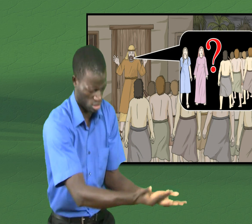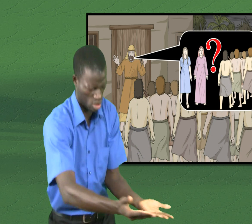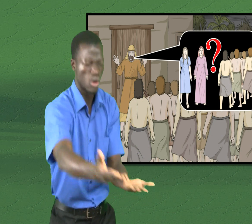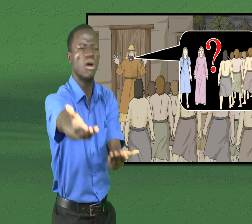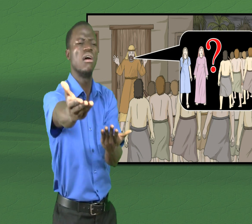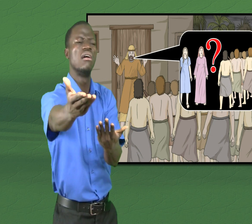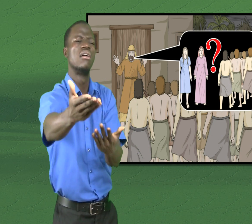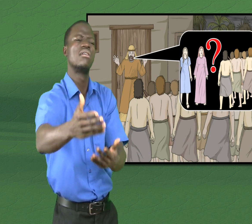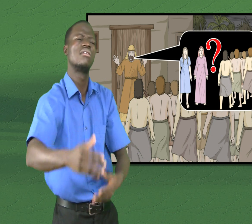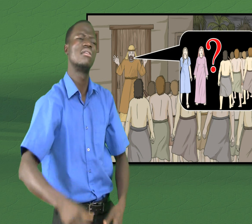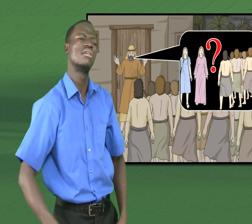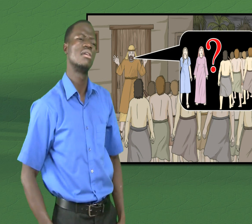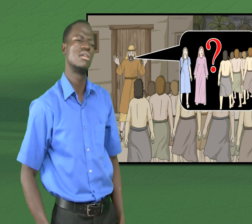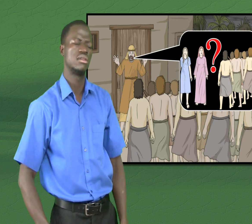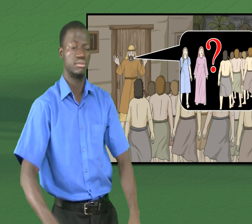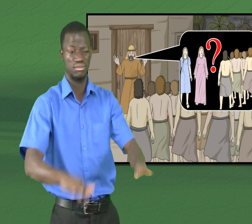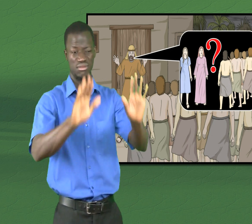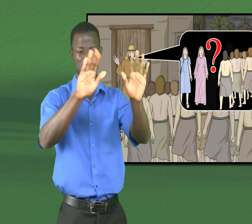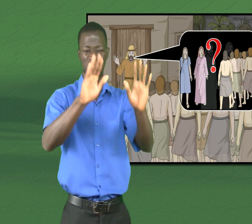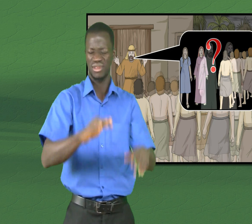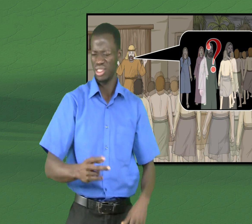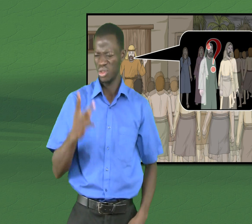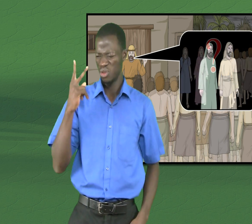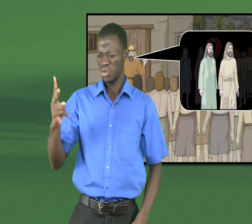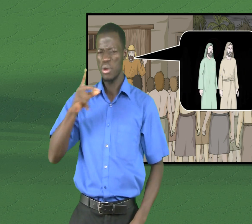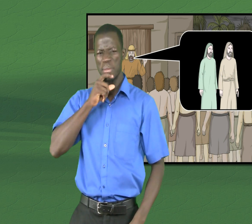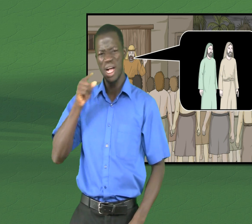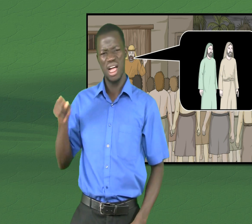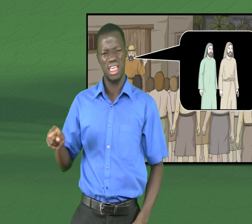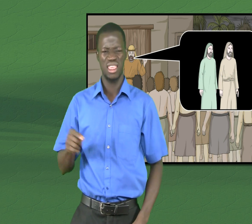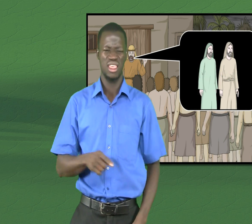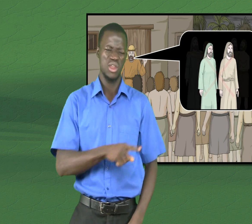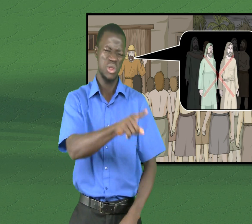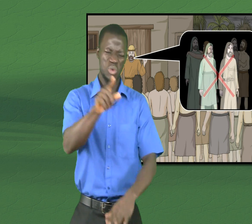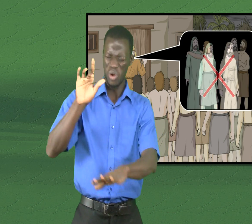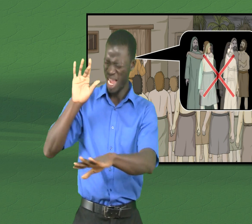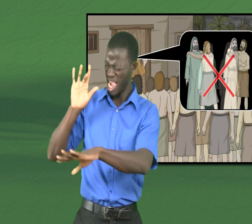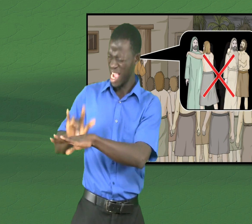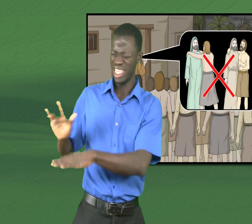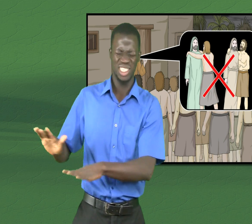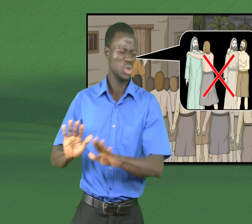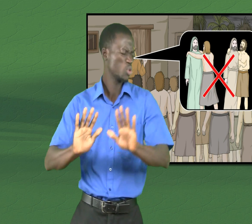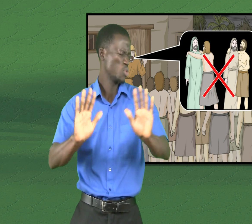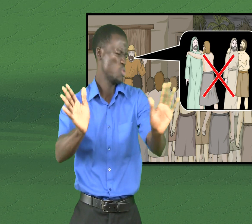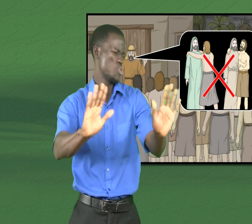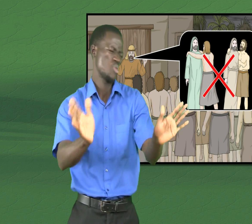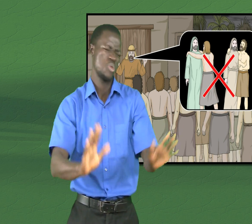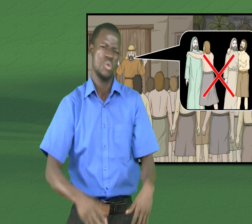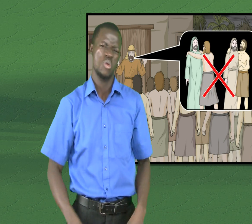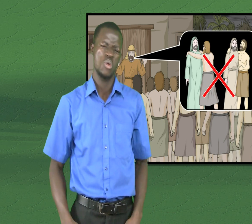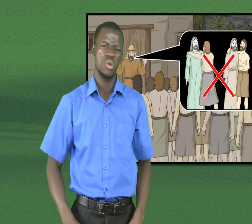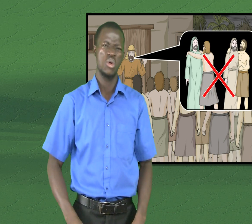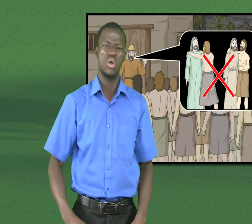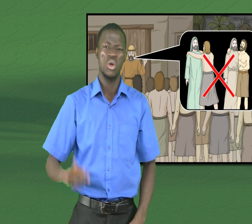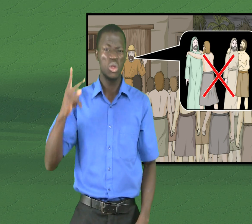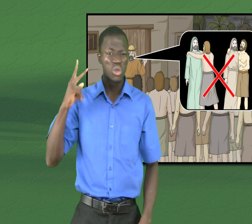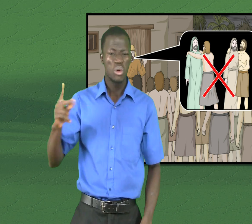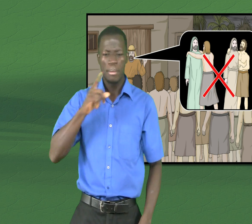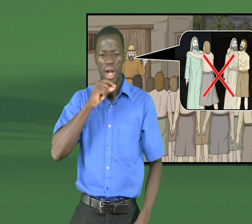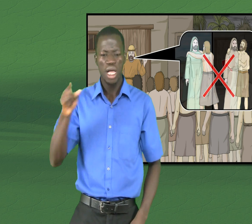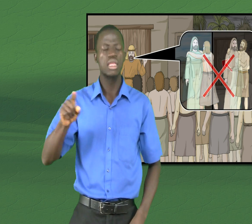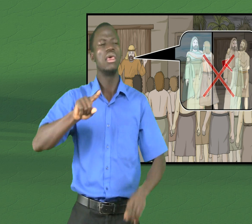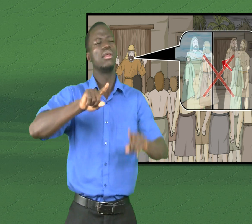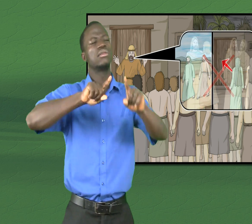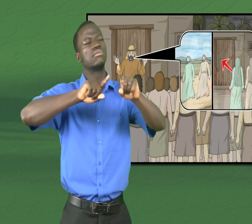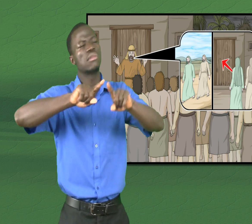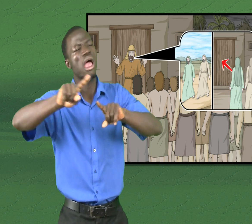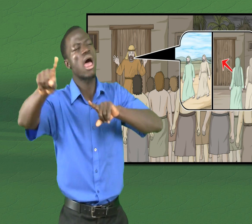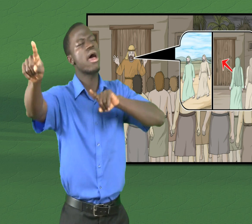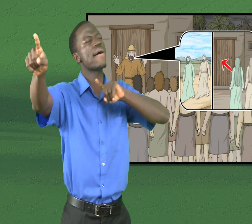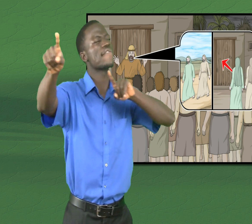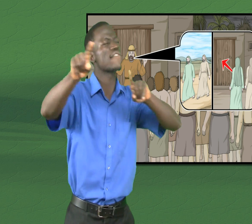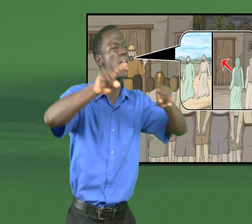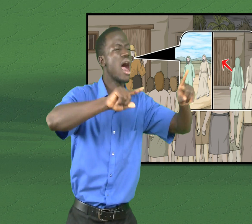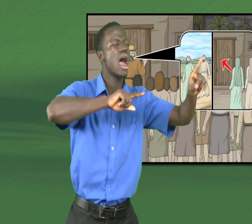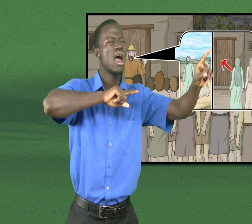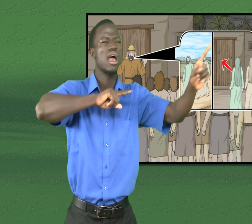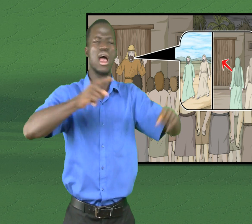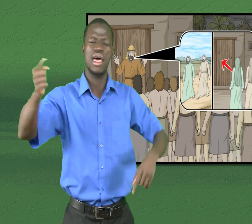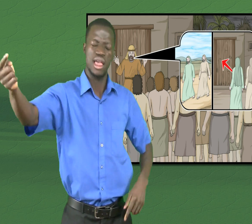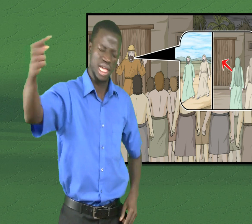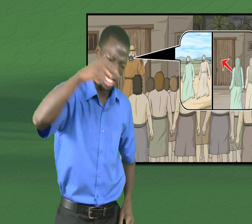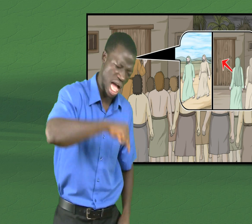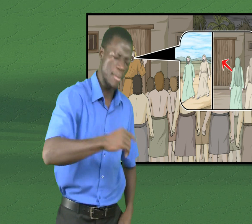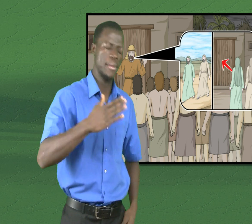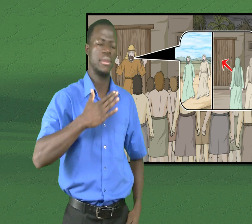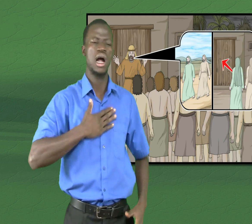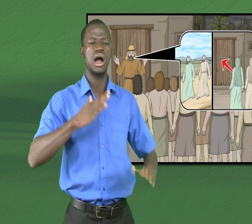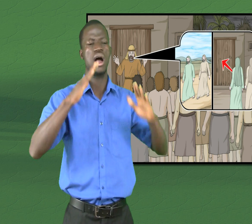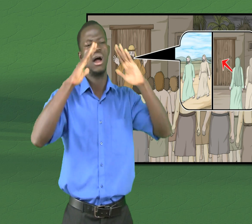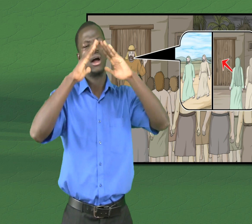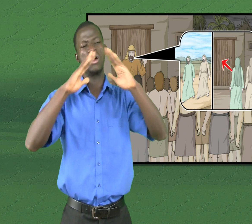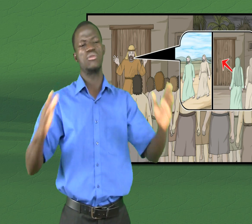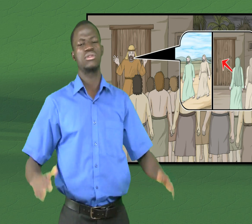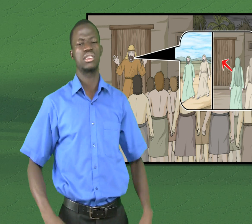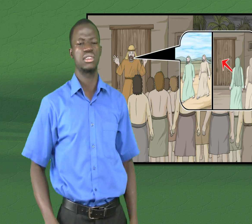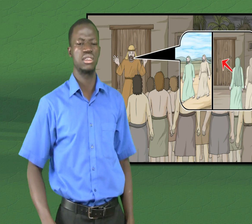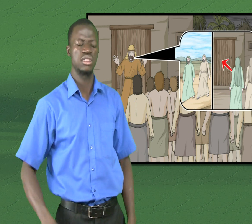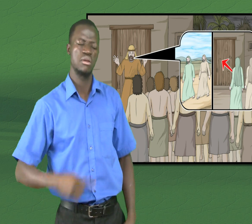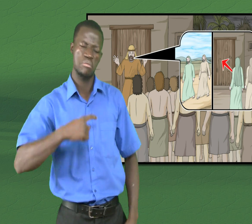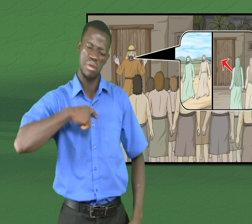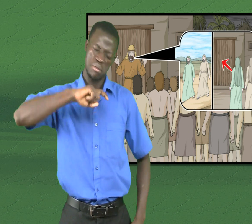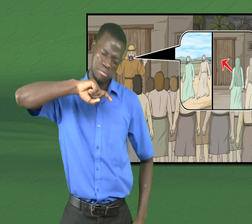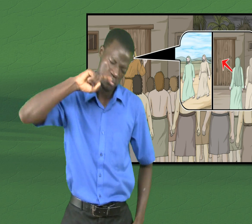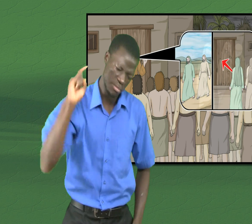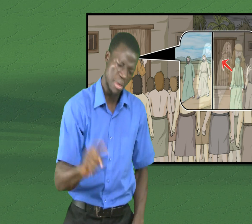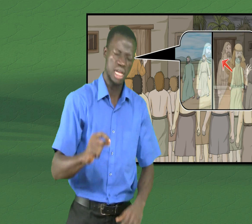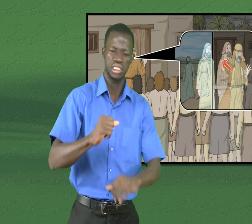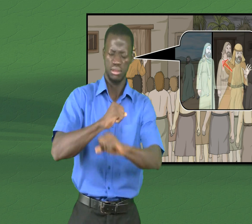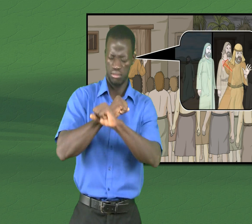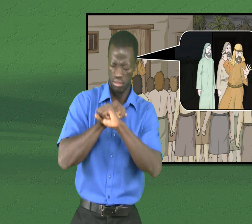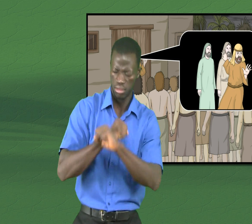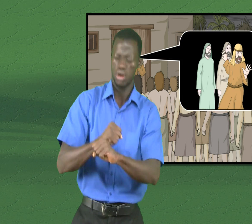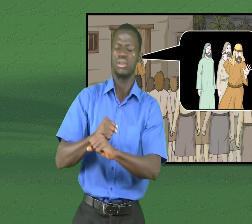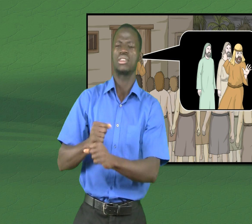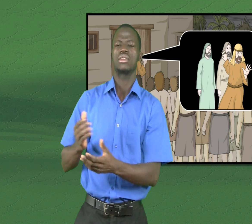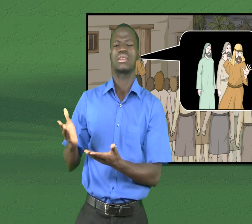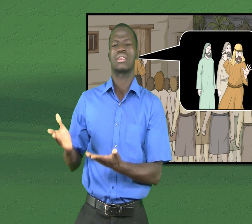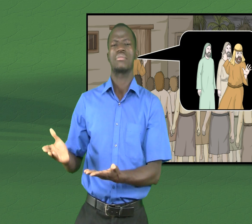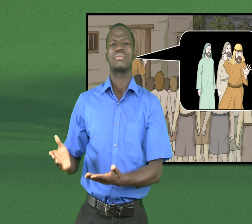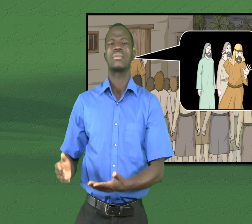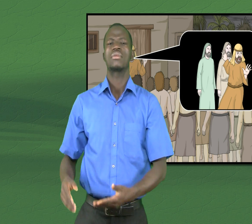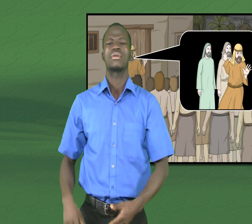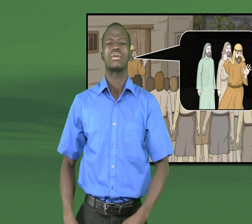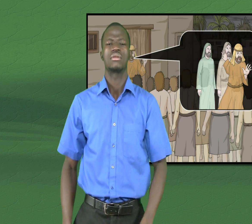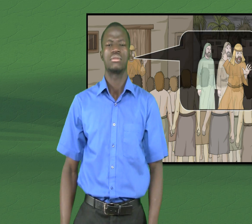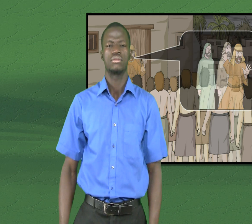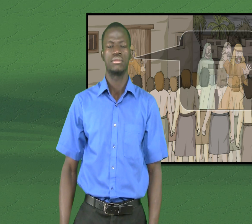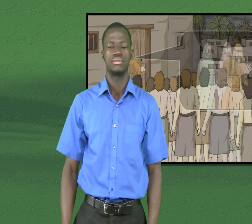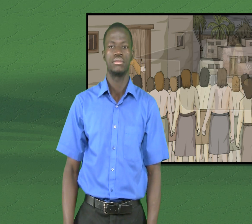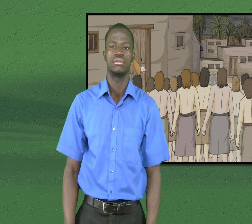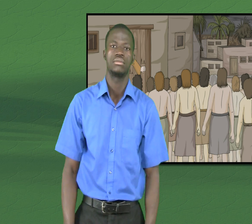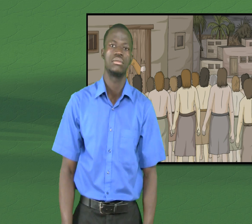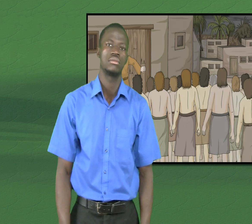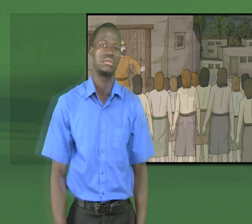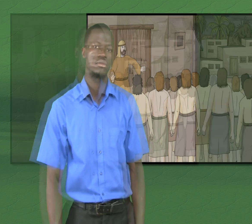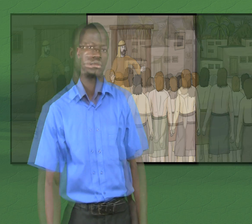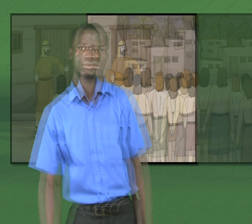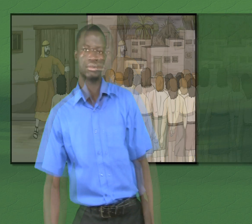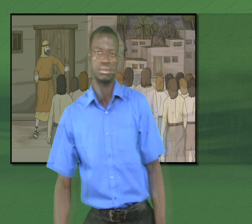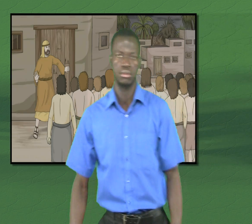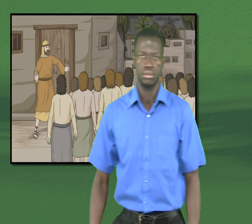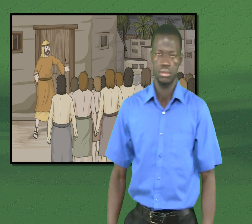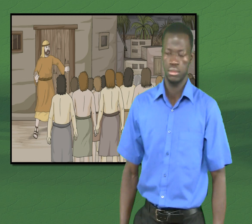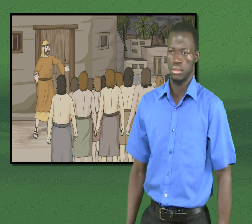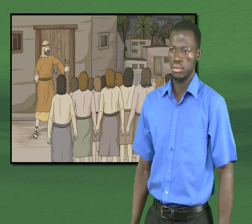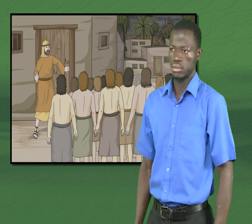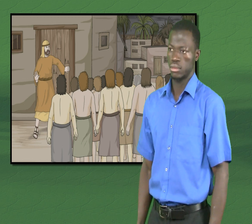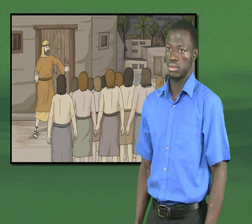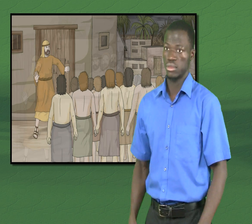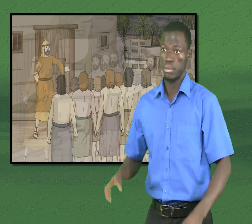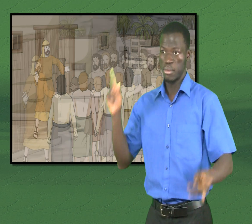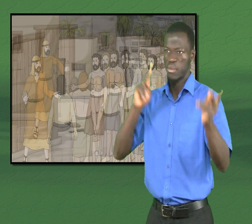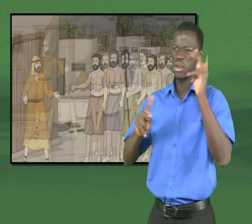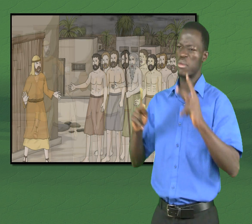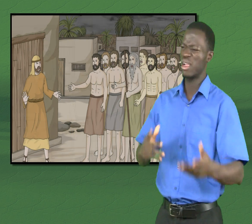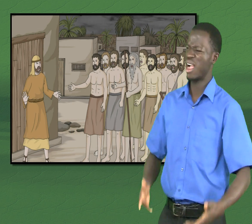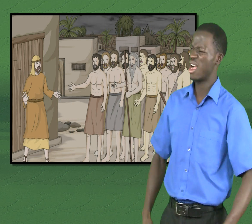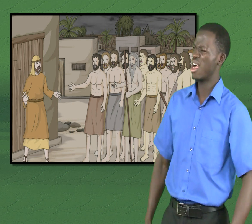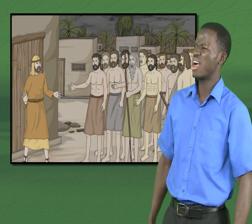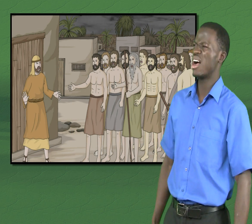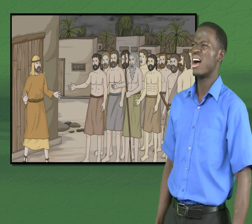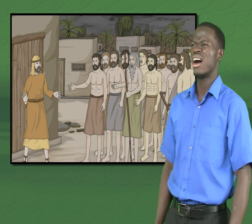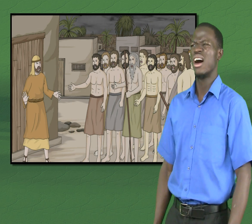But do not do anything to these men, for they have come under the protection of my roof.”